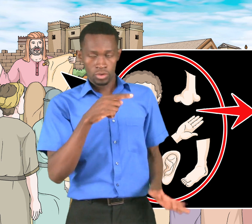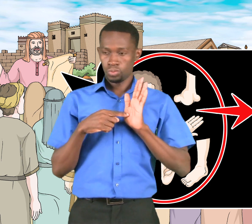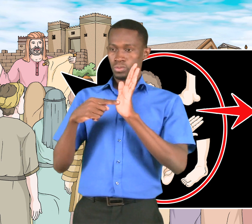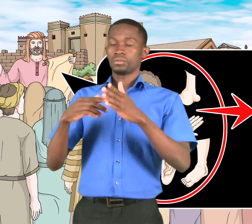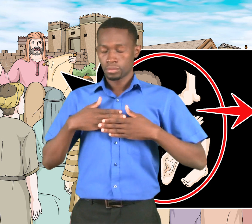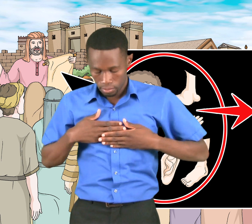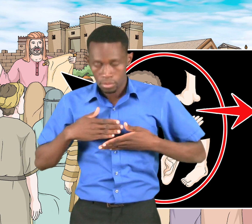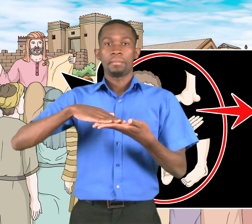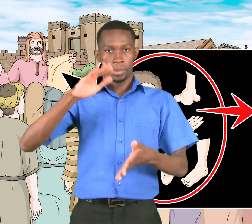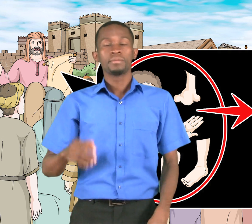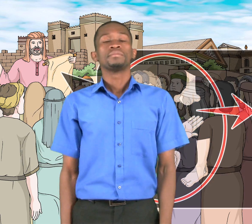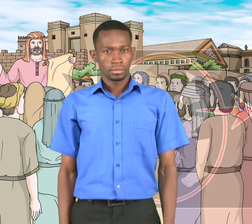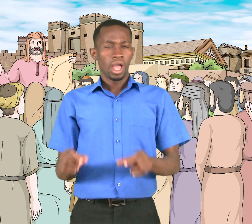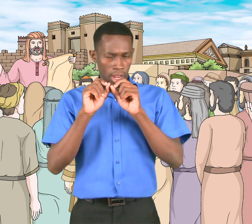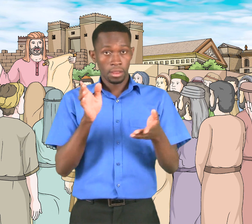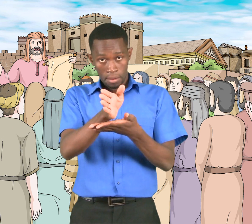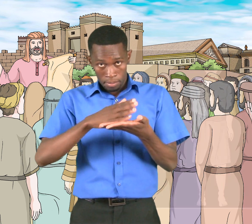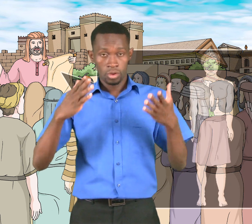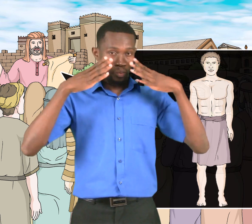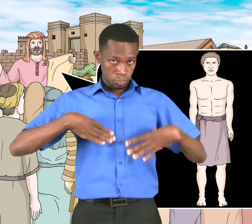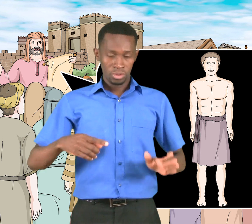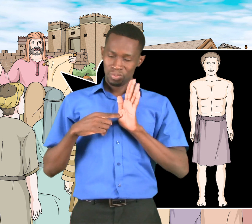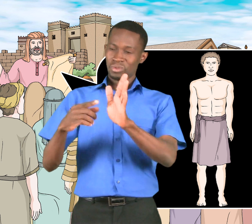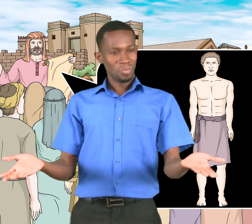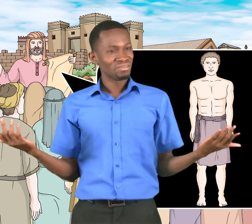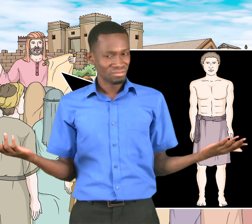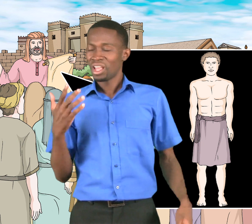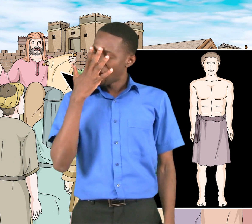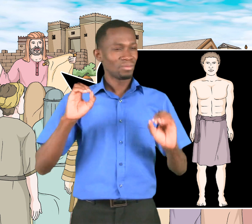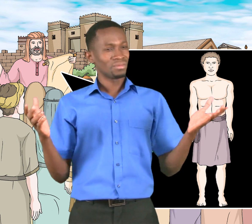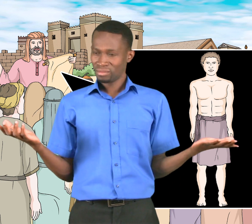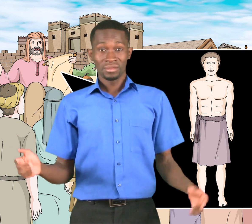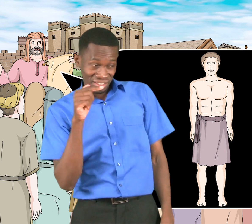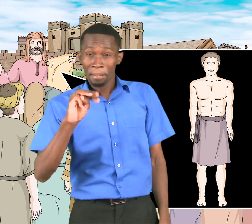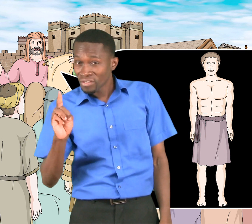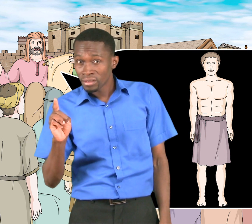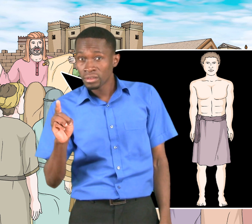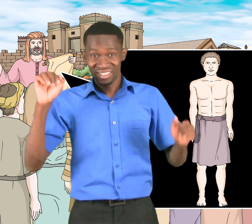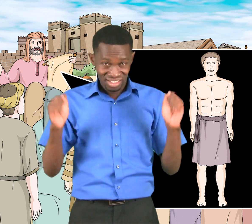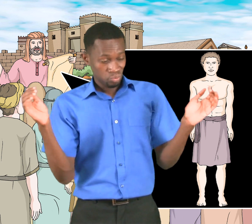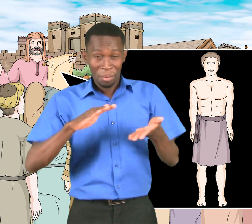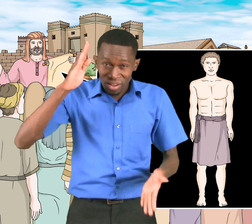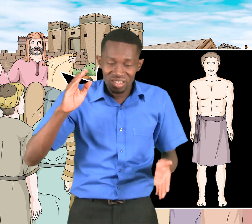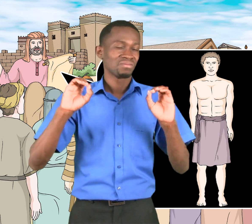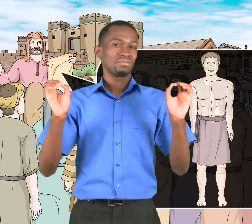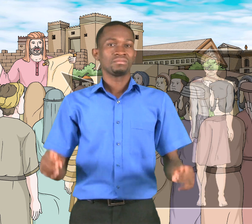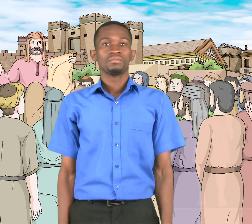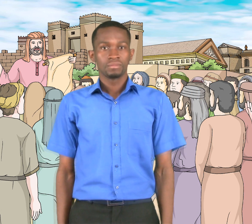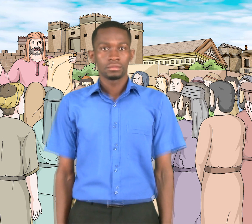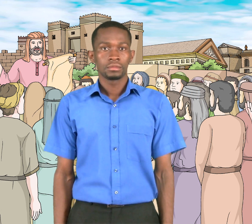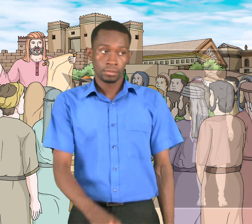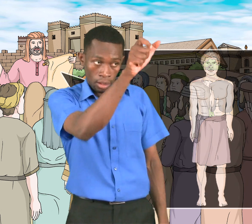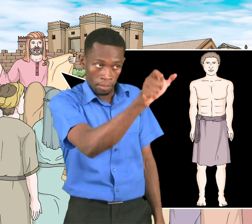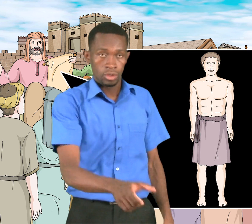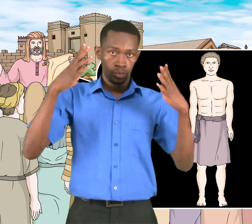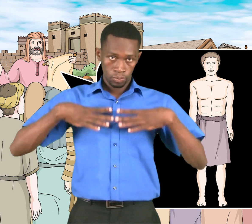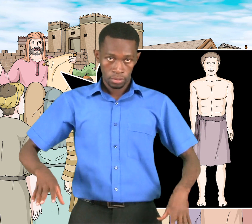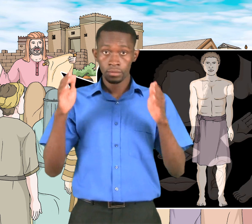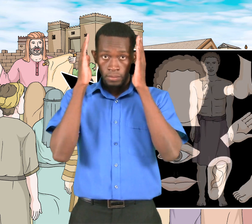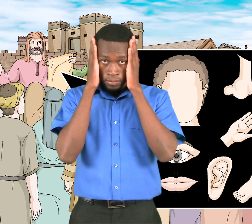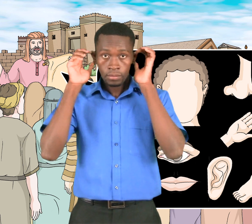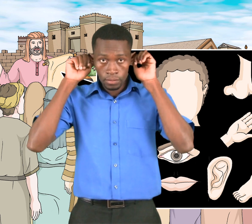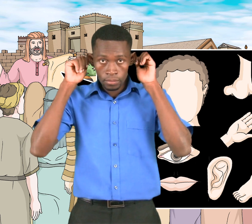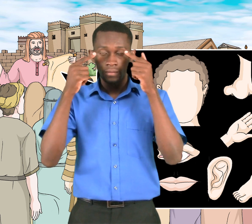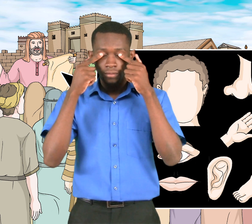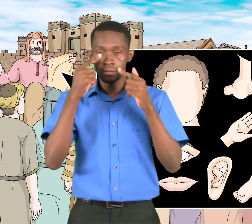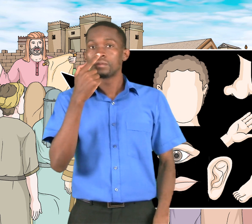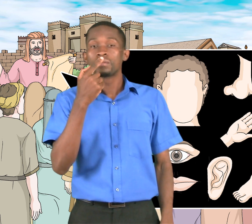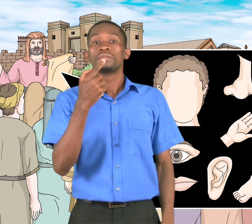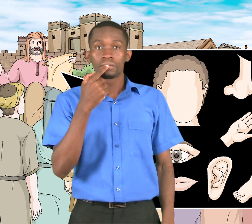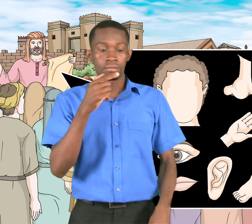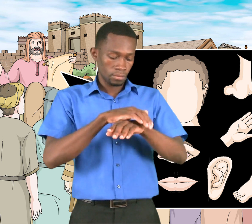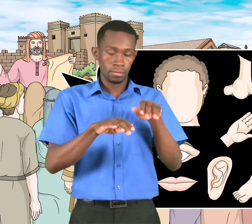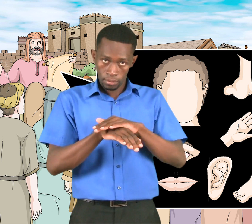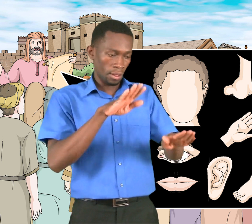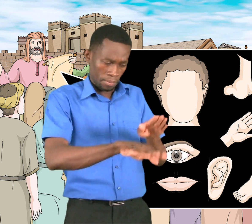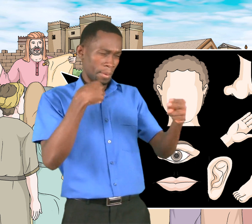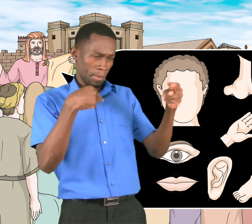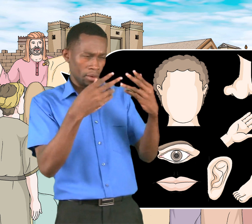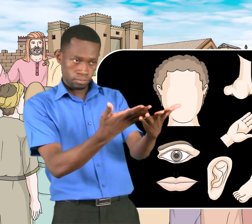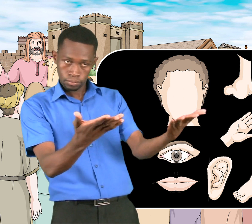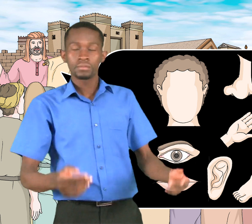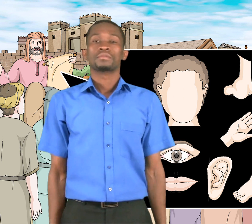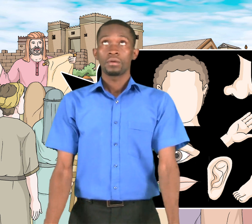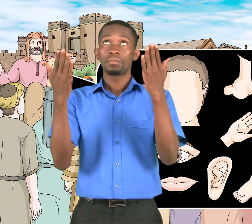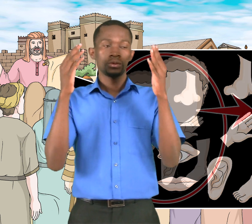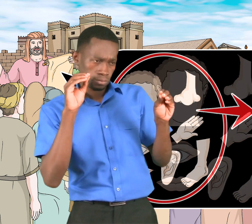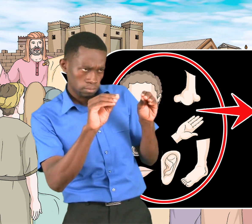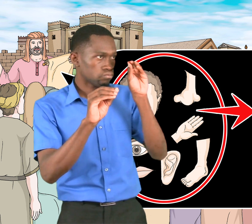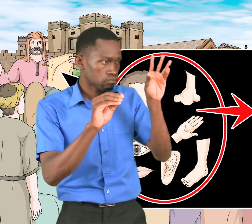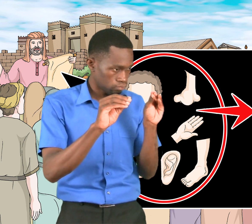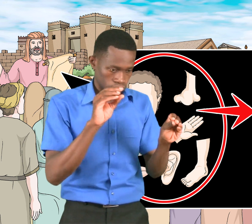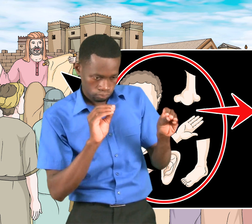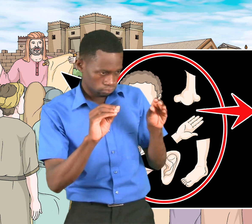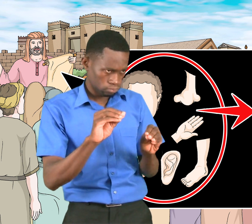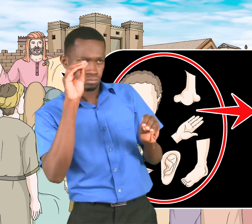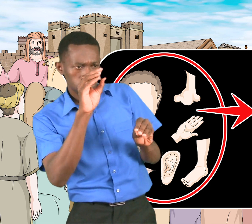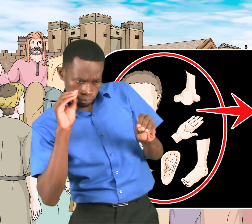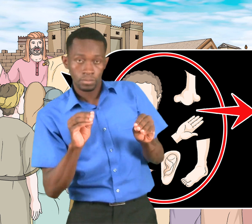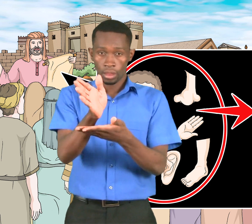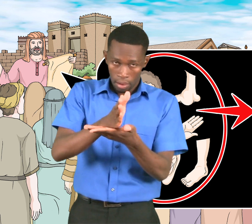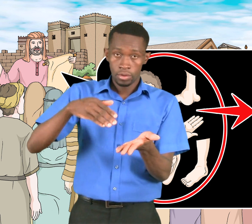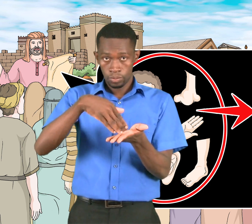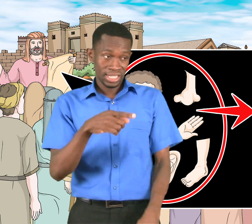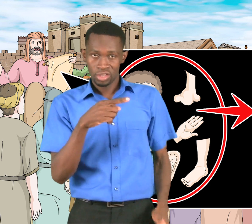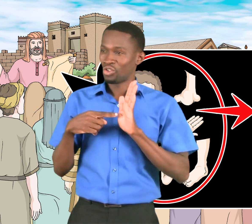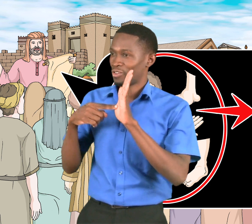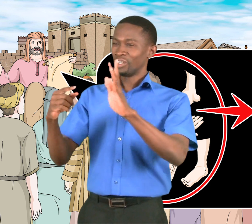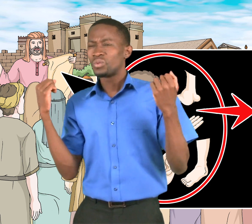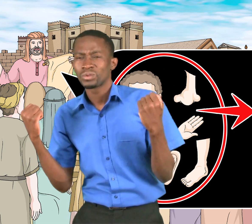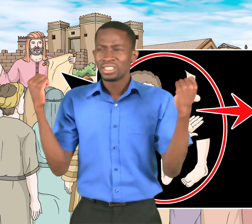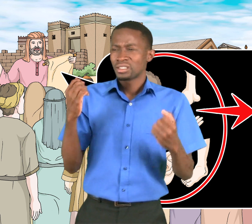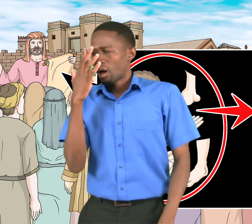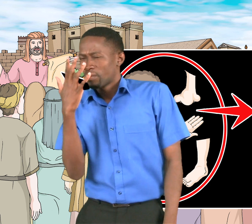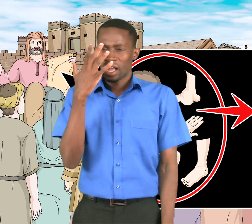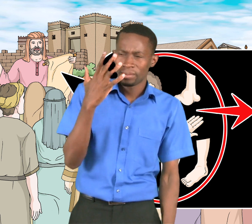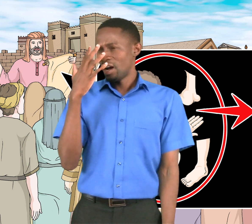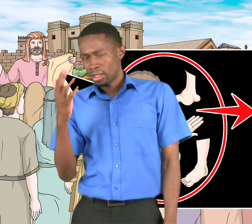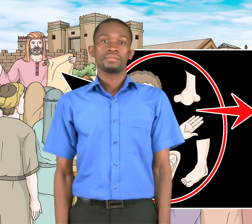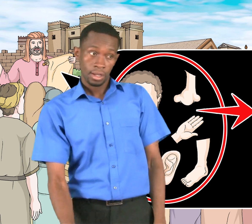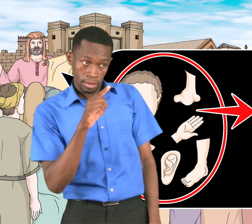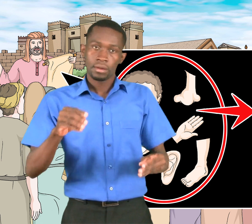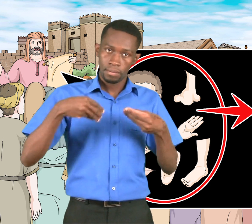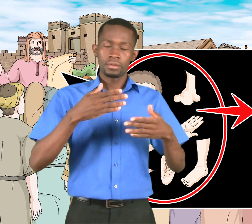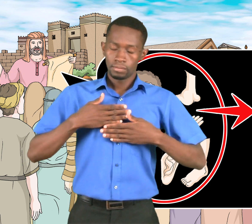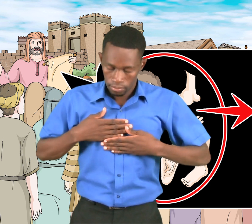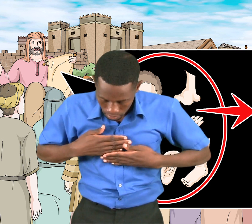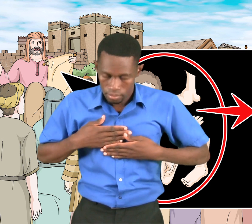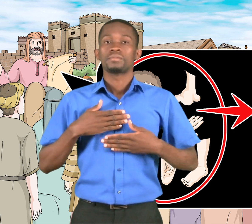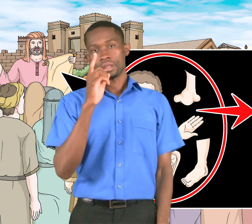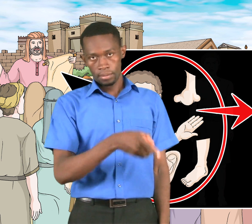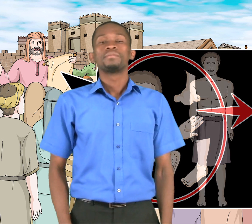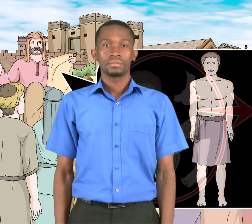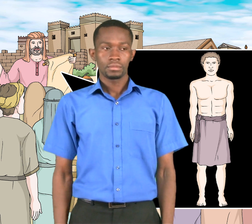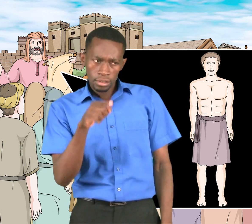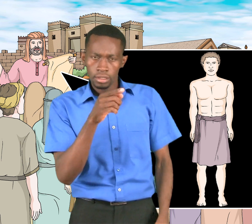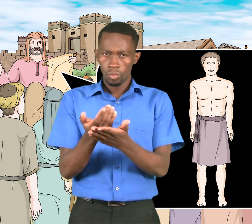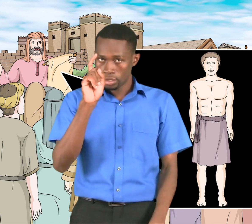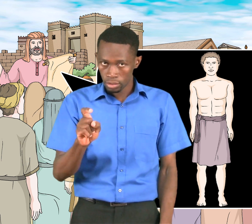And our unpresentable parts are treated with special modesty, whereas our presentable parts have no such need.